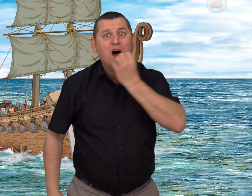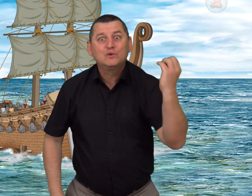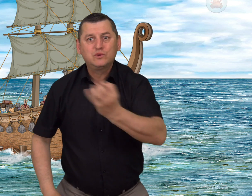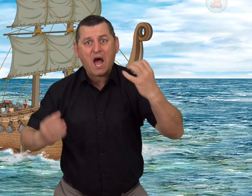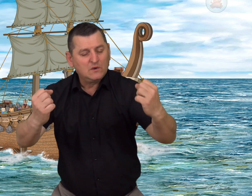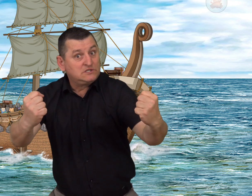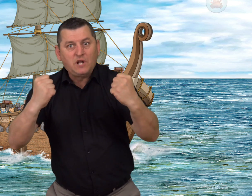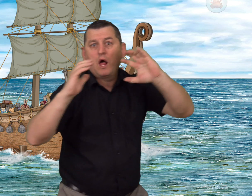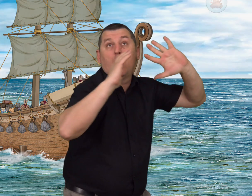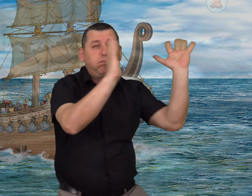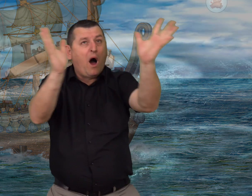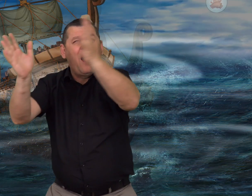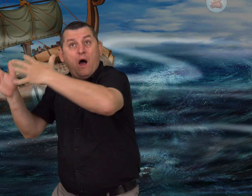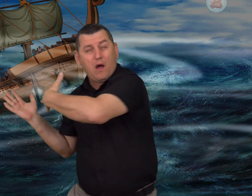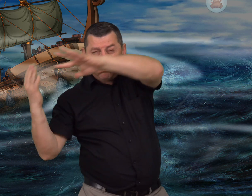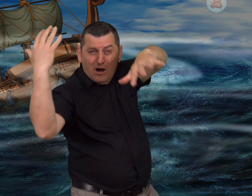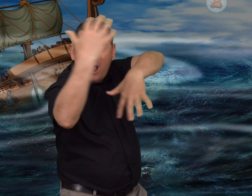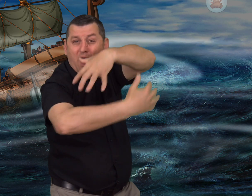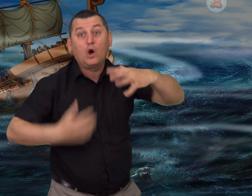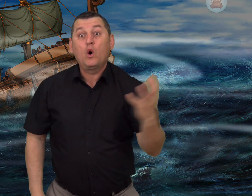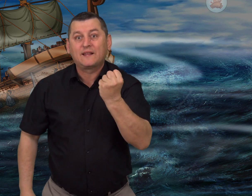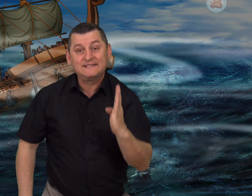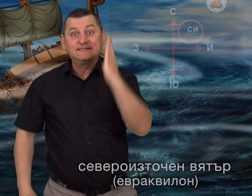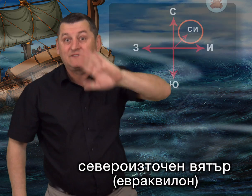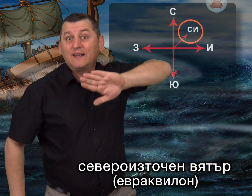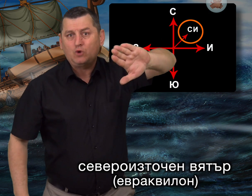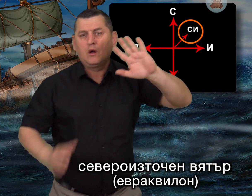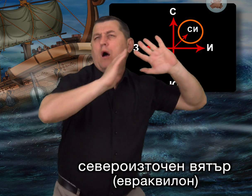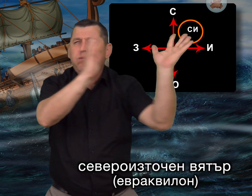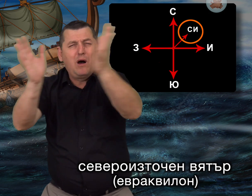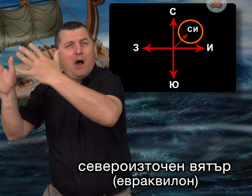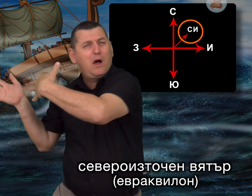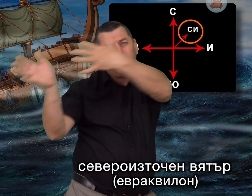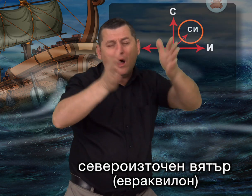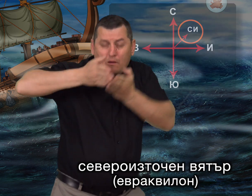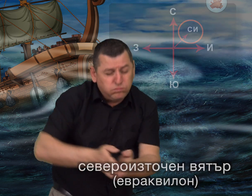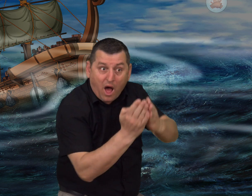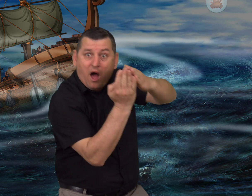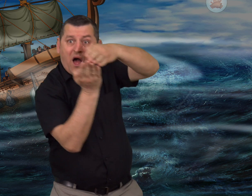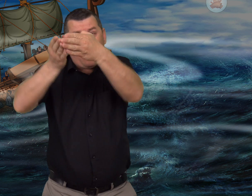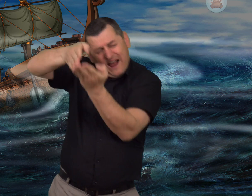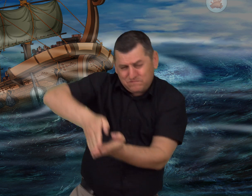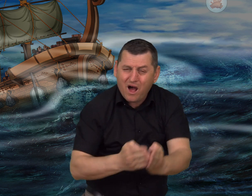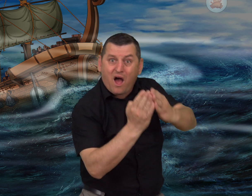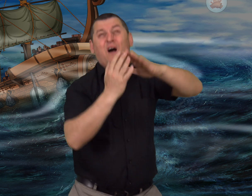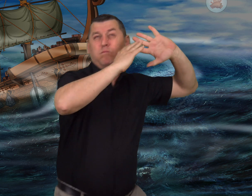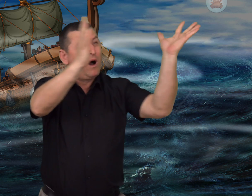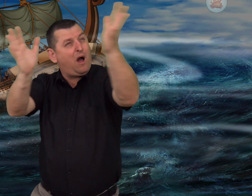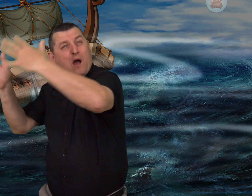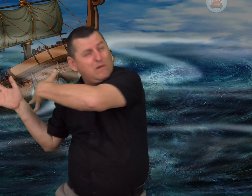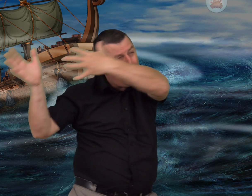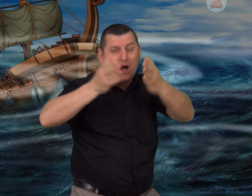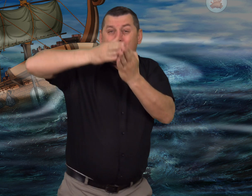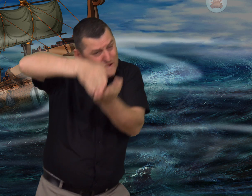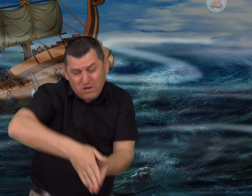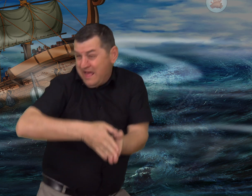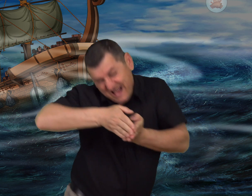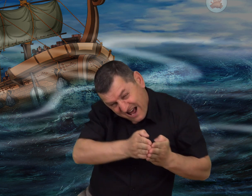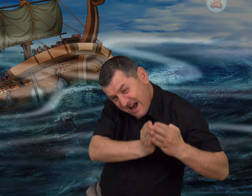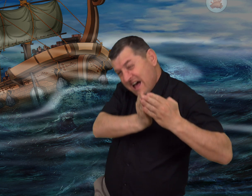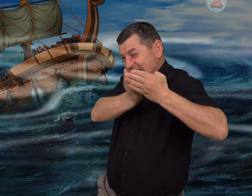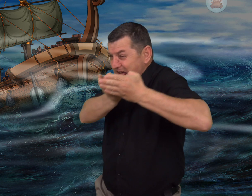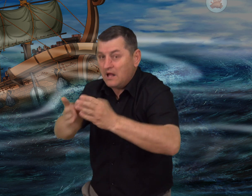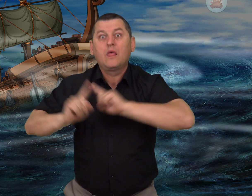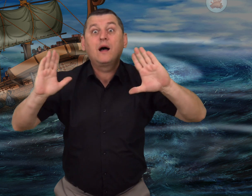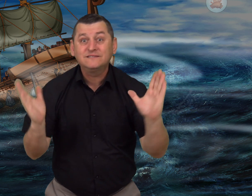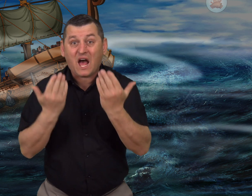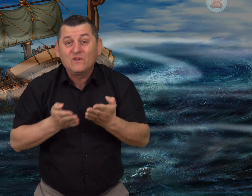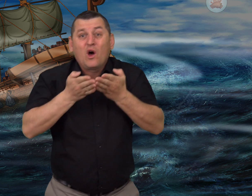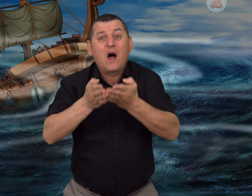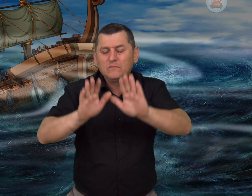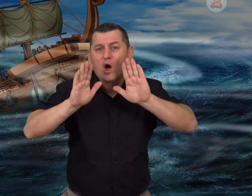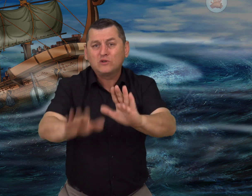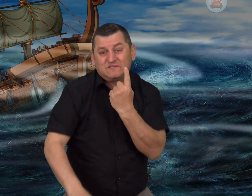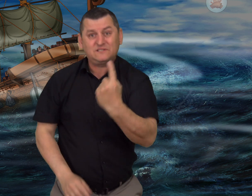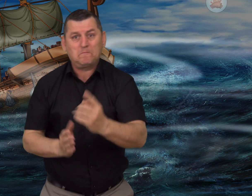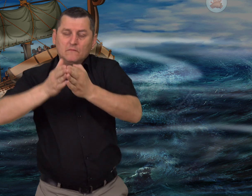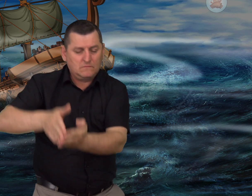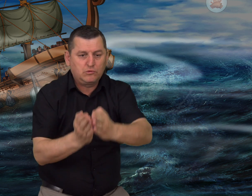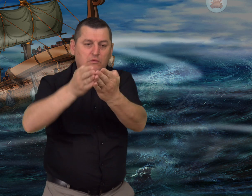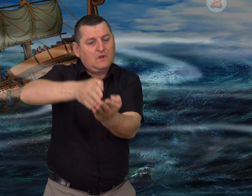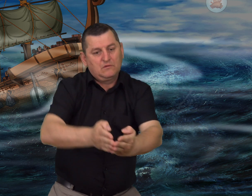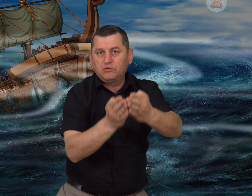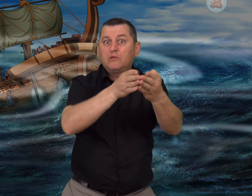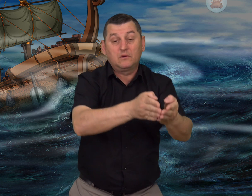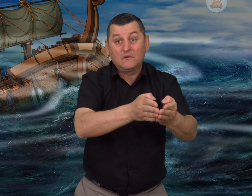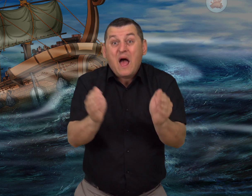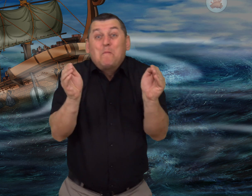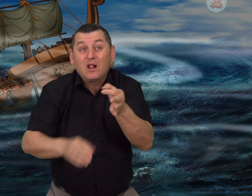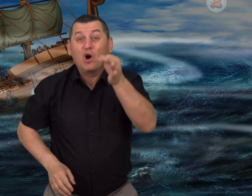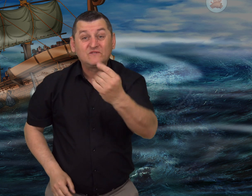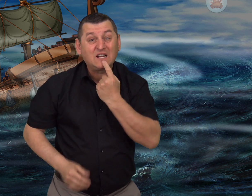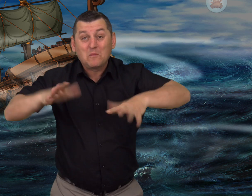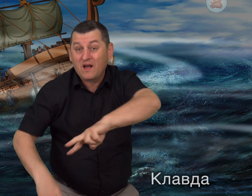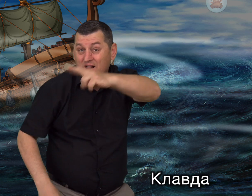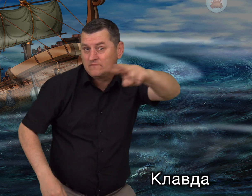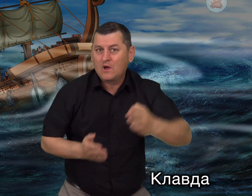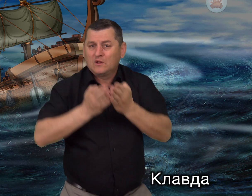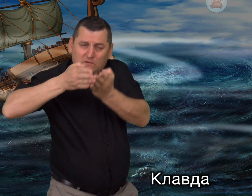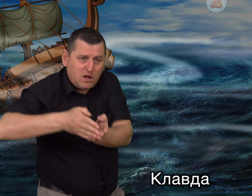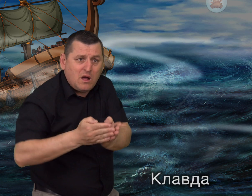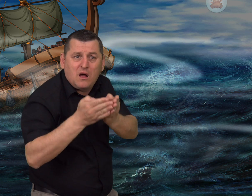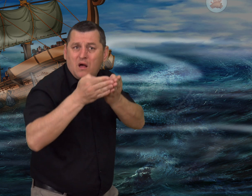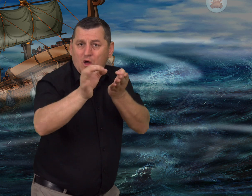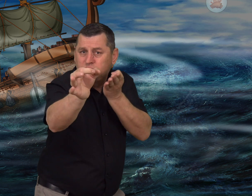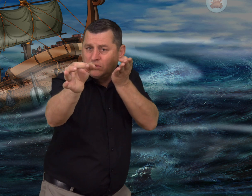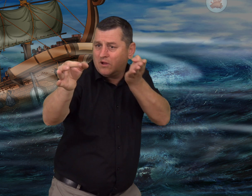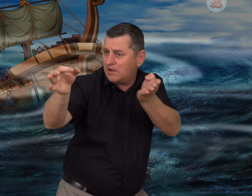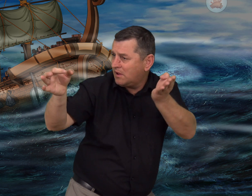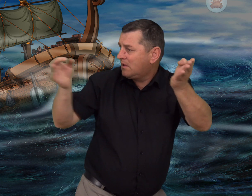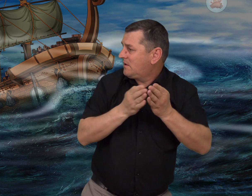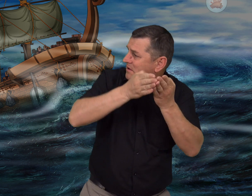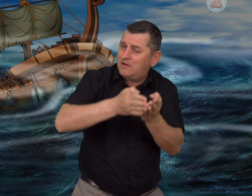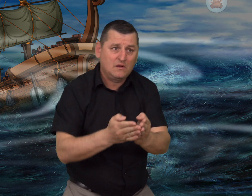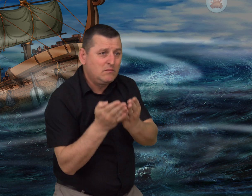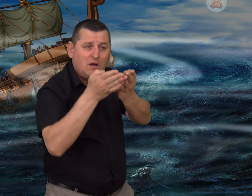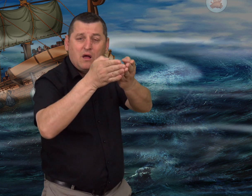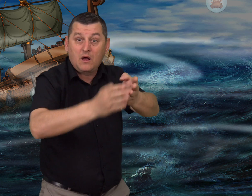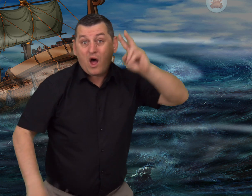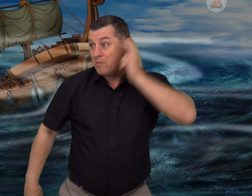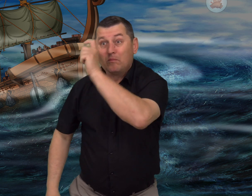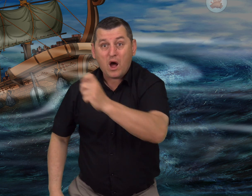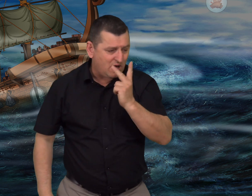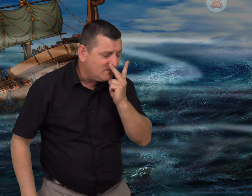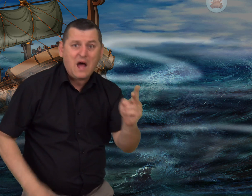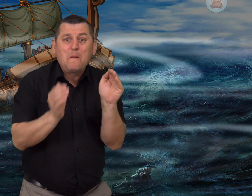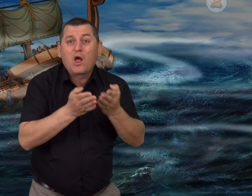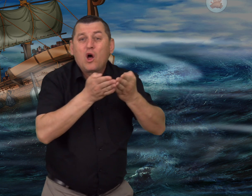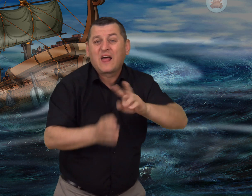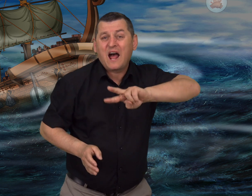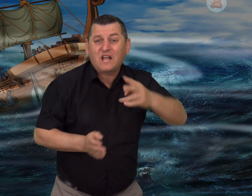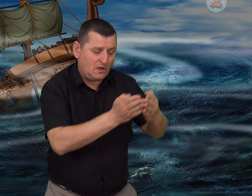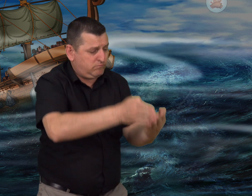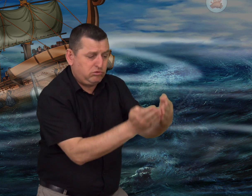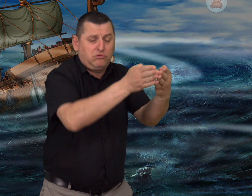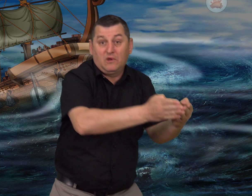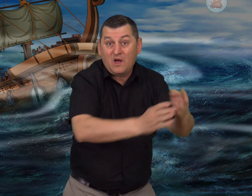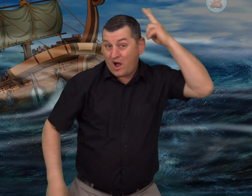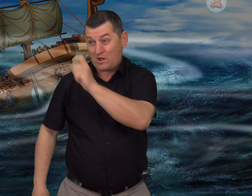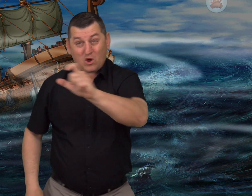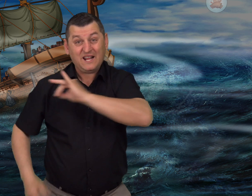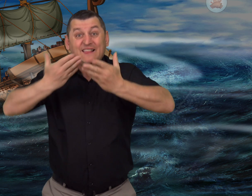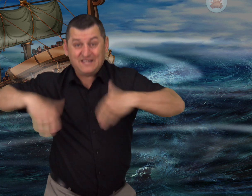But it was not long before a cyclone called the Northeaster swept down across the island. Unable to head into the wind, the ship was caught up. So we gave way and let ourselves be driven along.